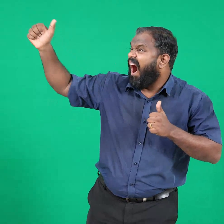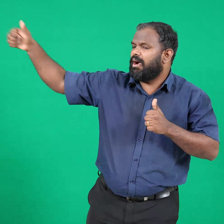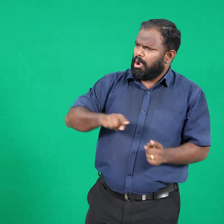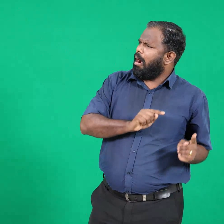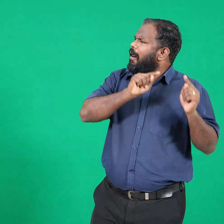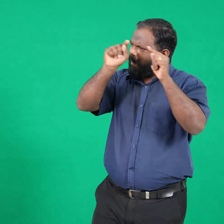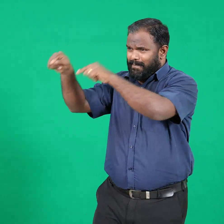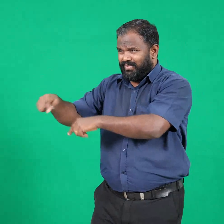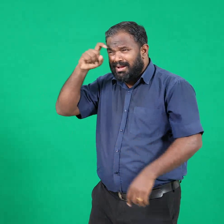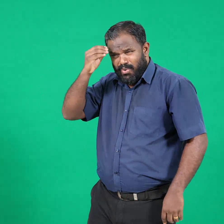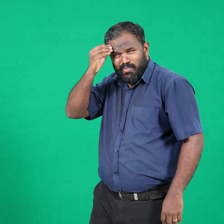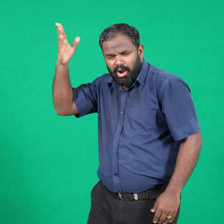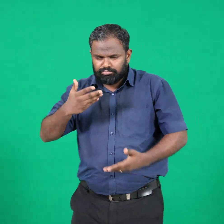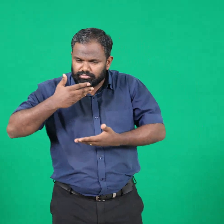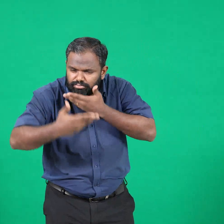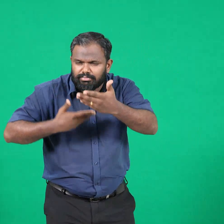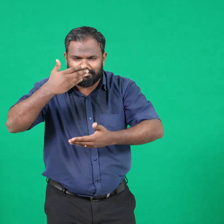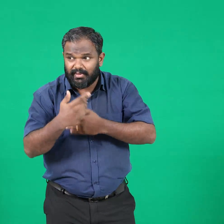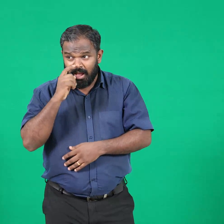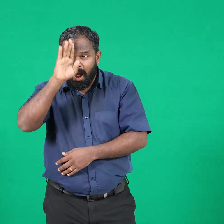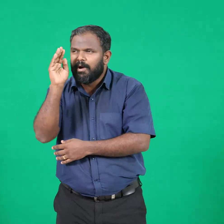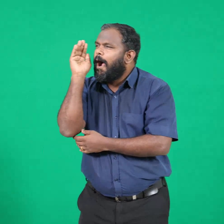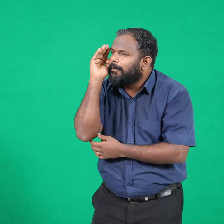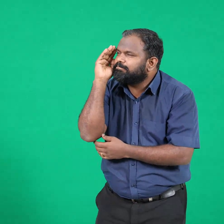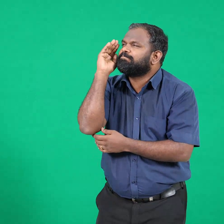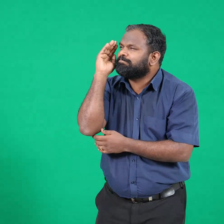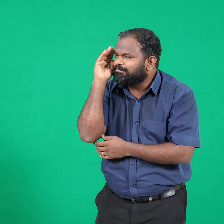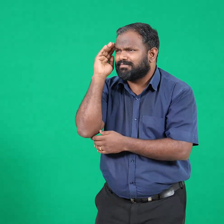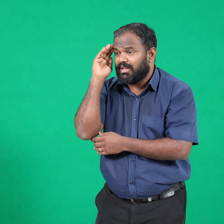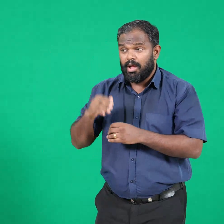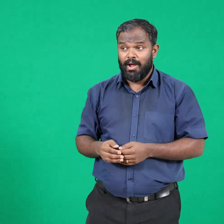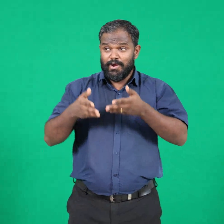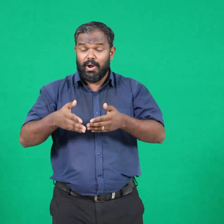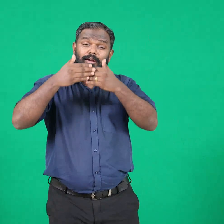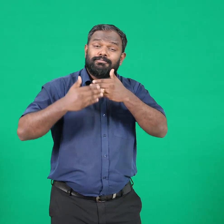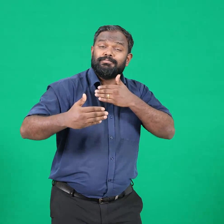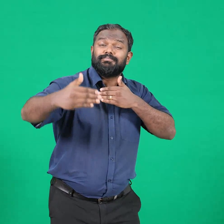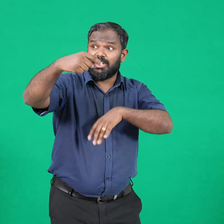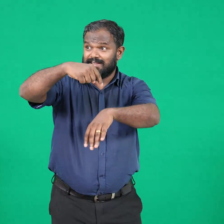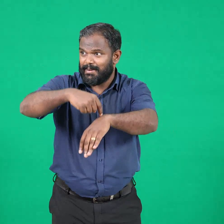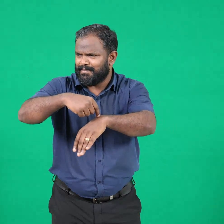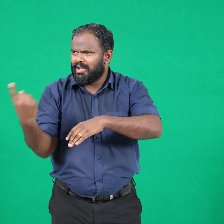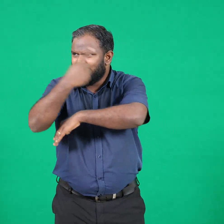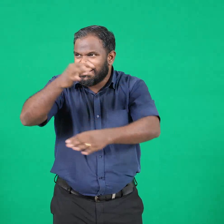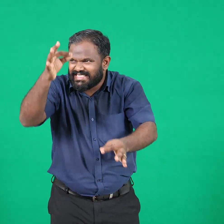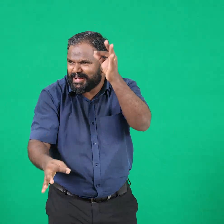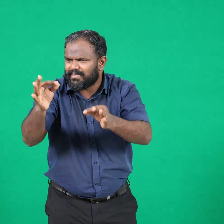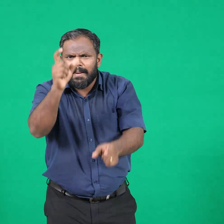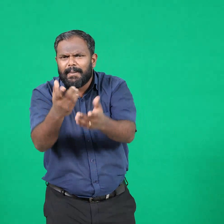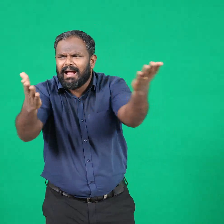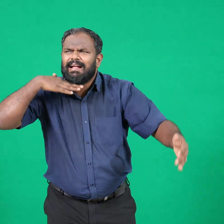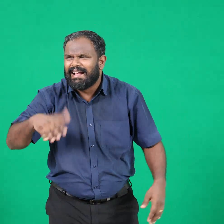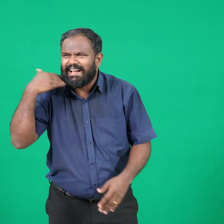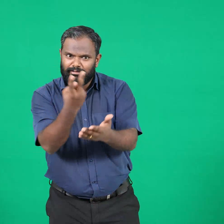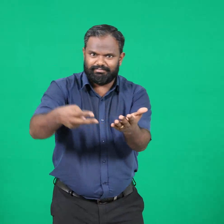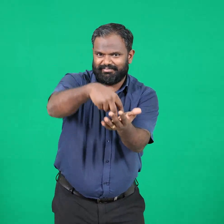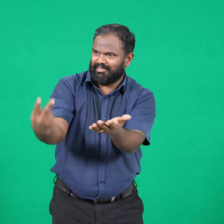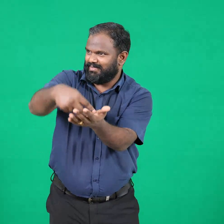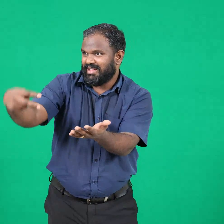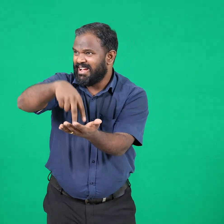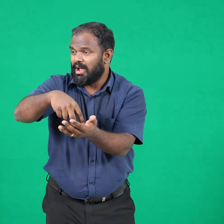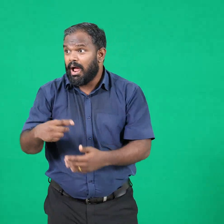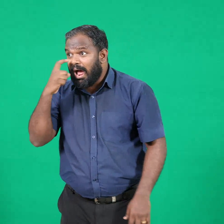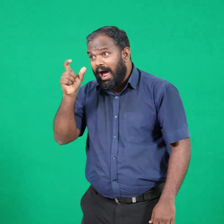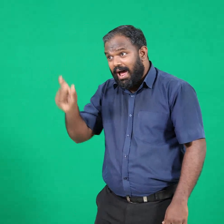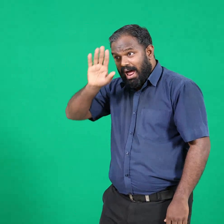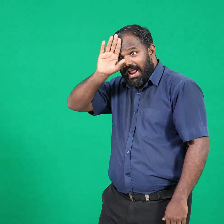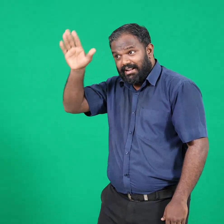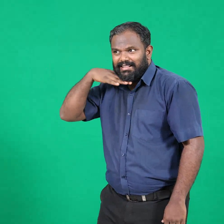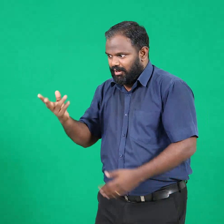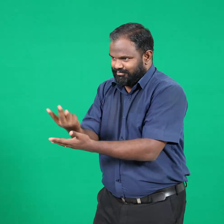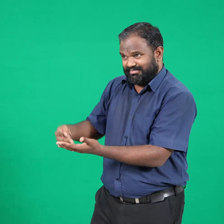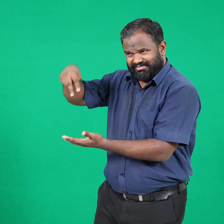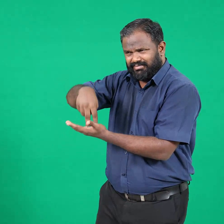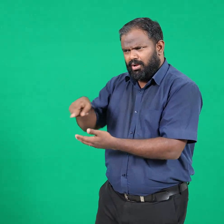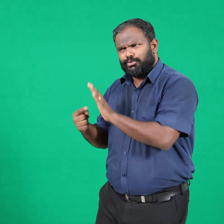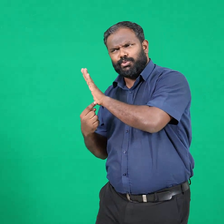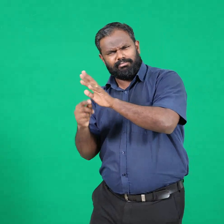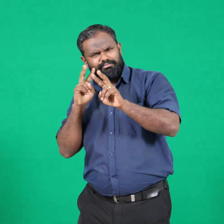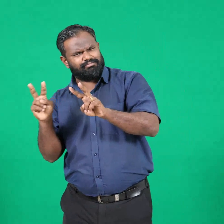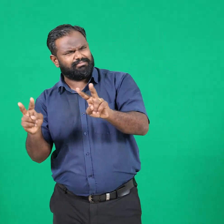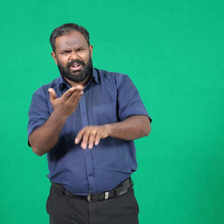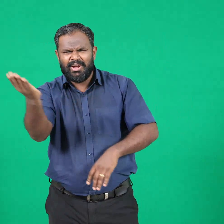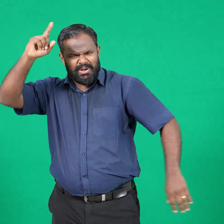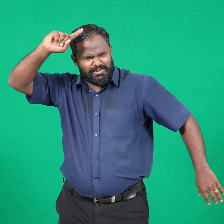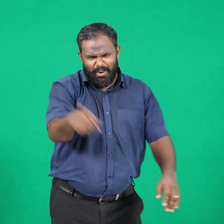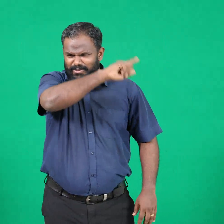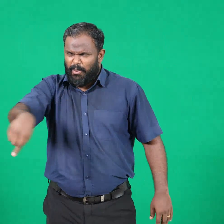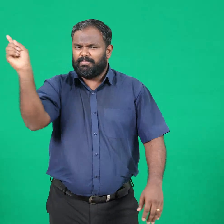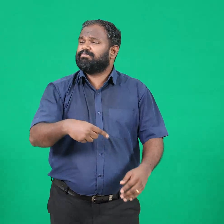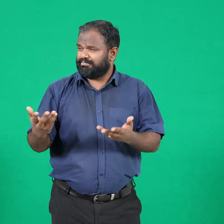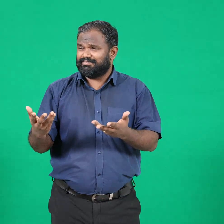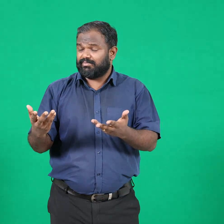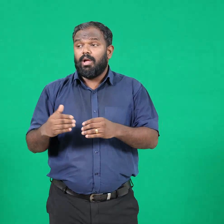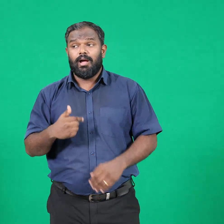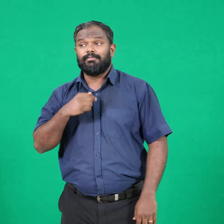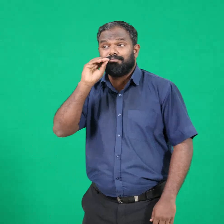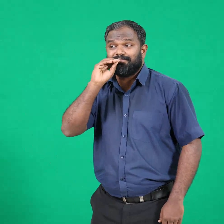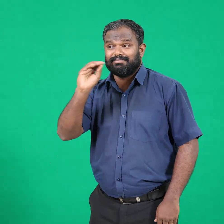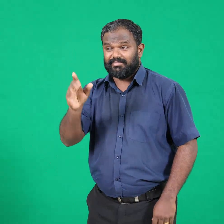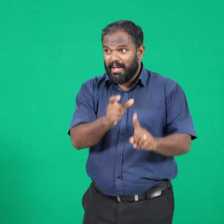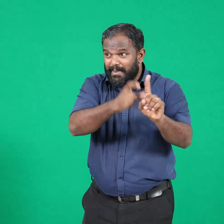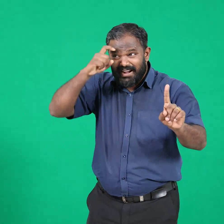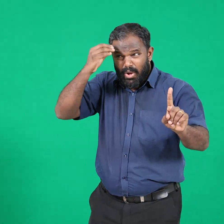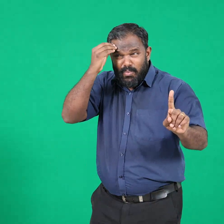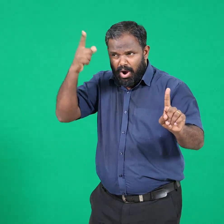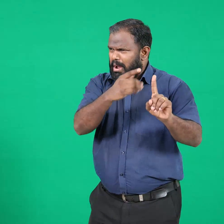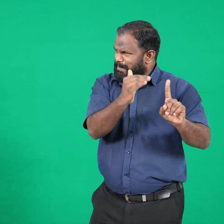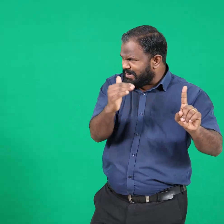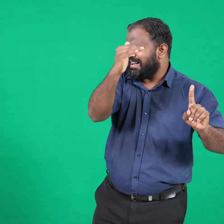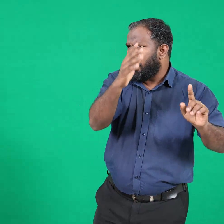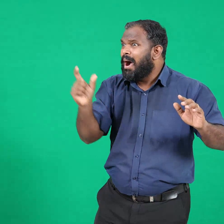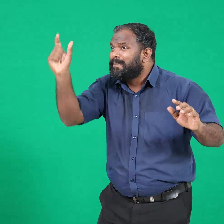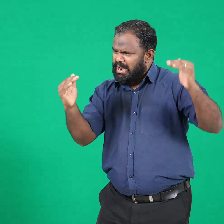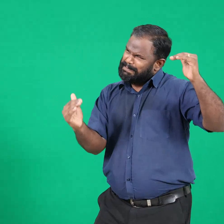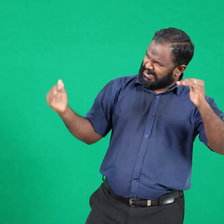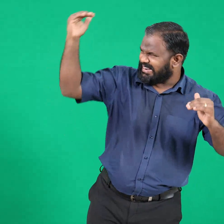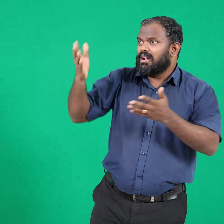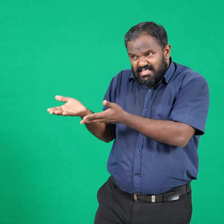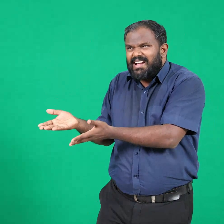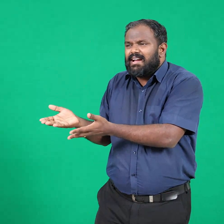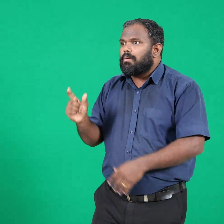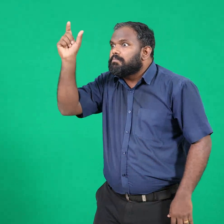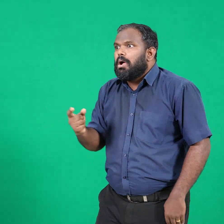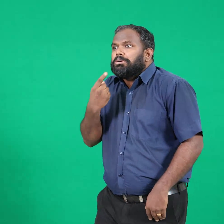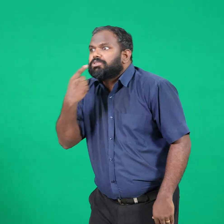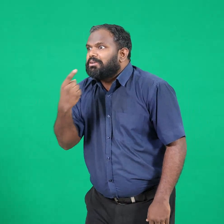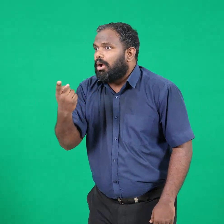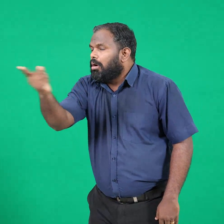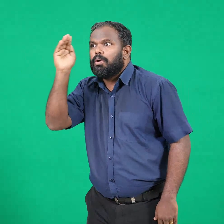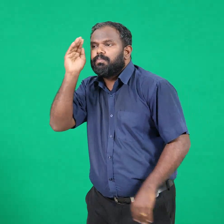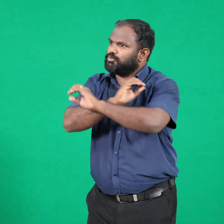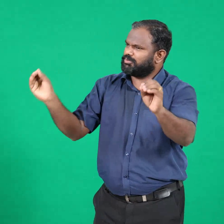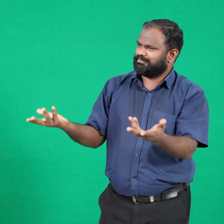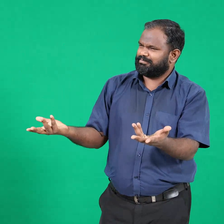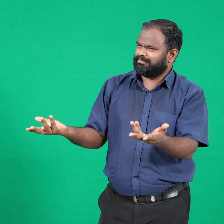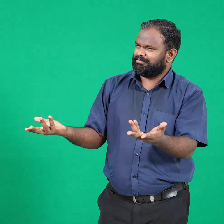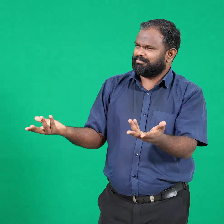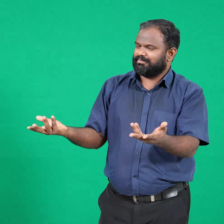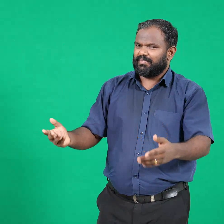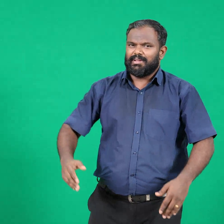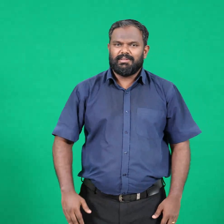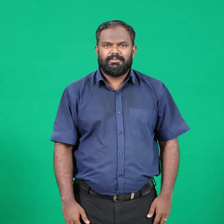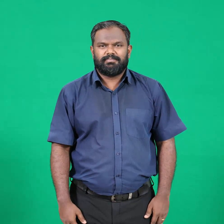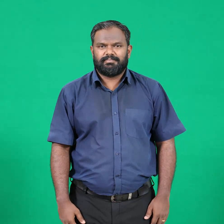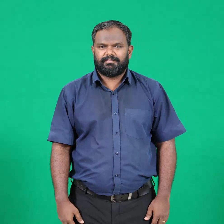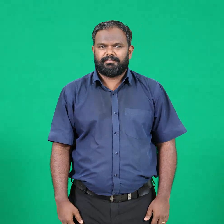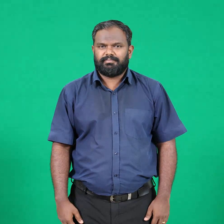for she came from the ends of the earth to hear the wisdom of Solomon, and now One greater than Solomon is here.